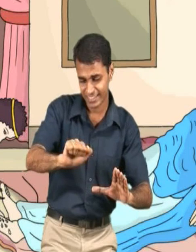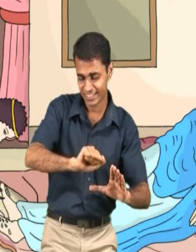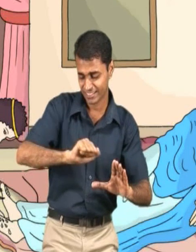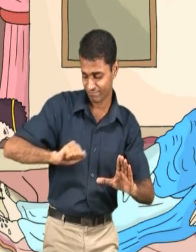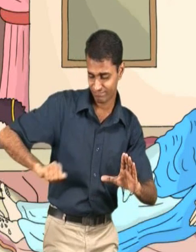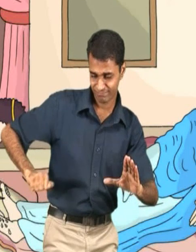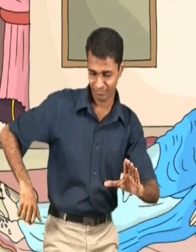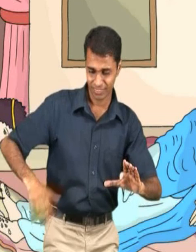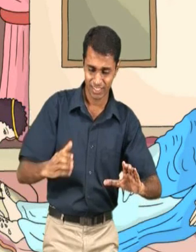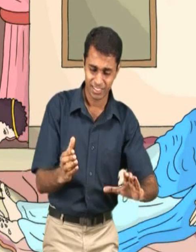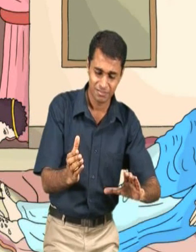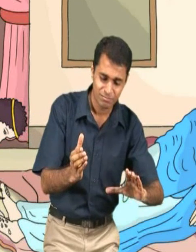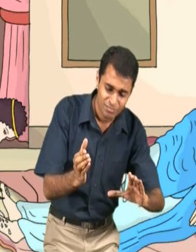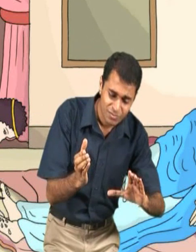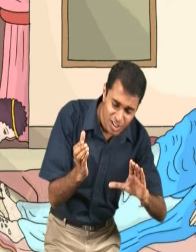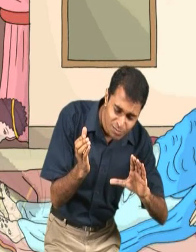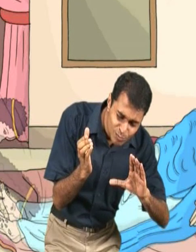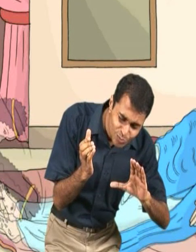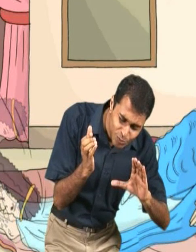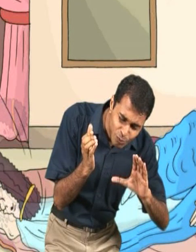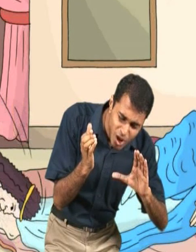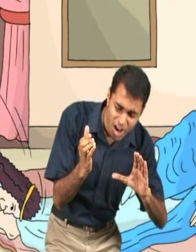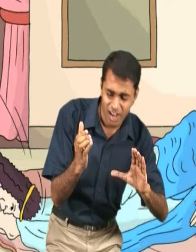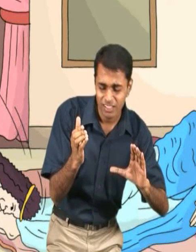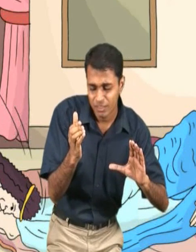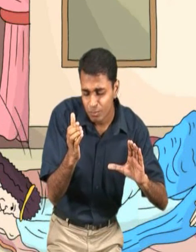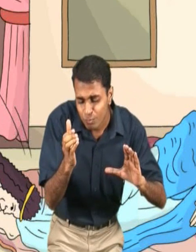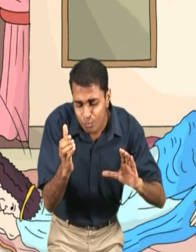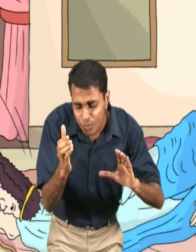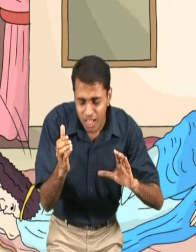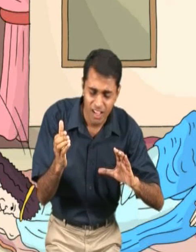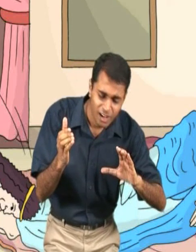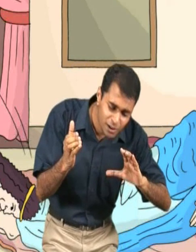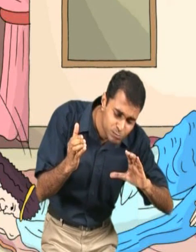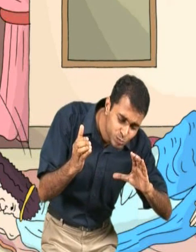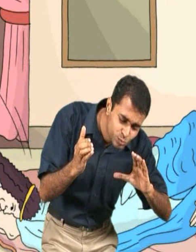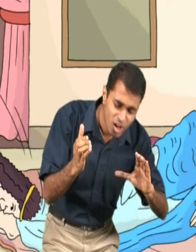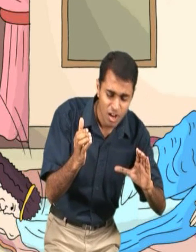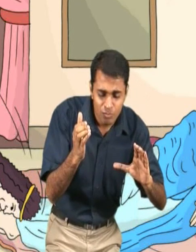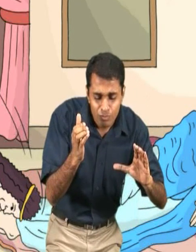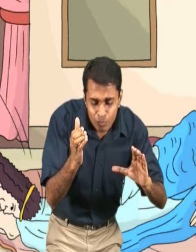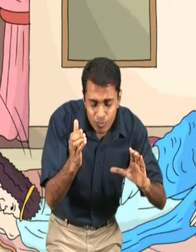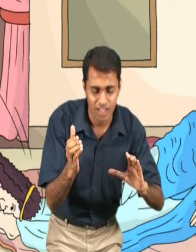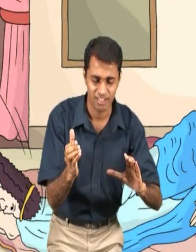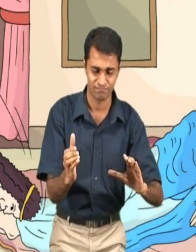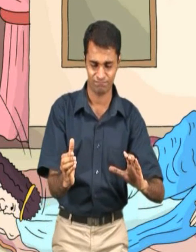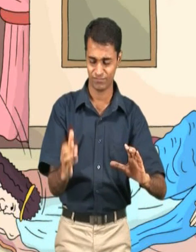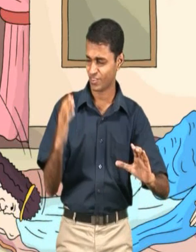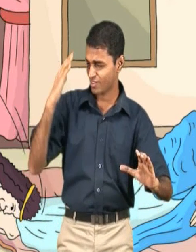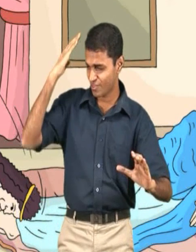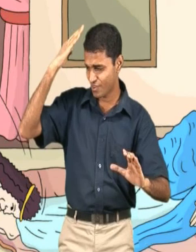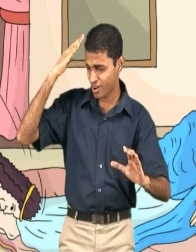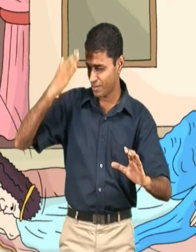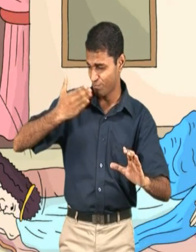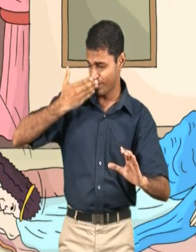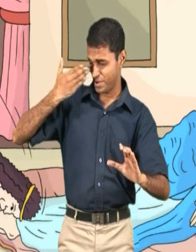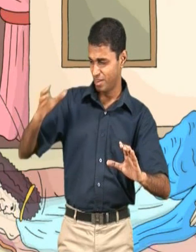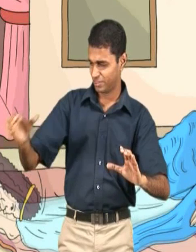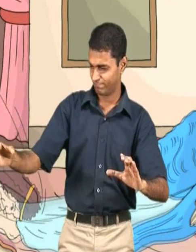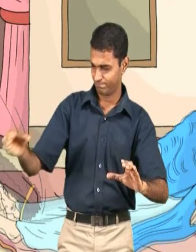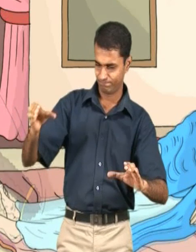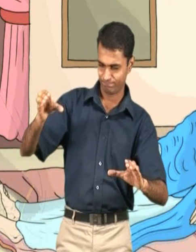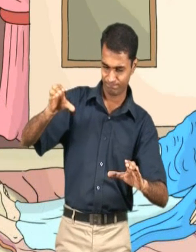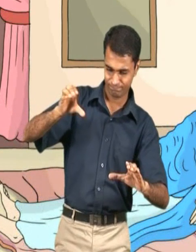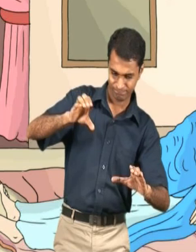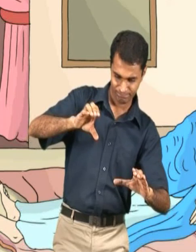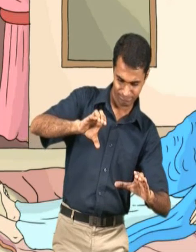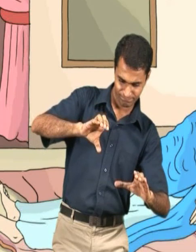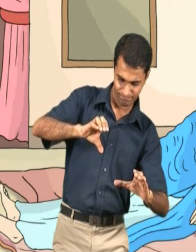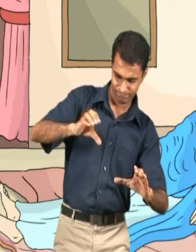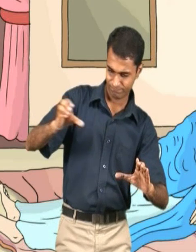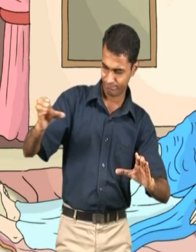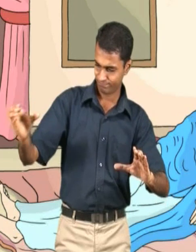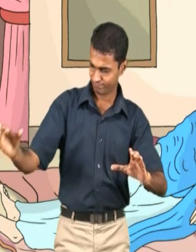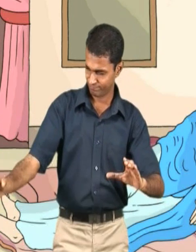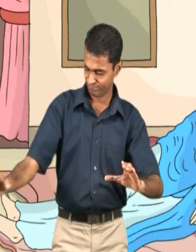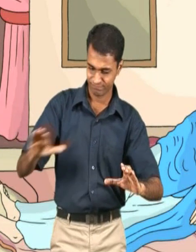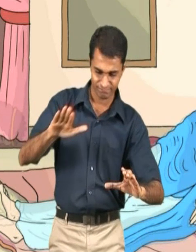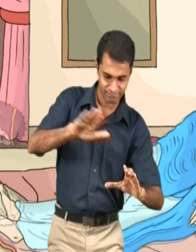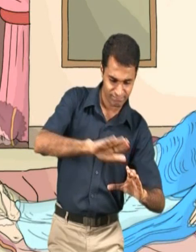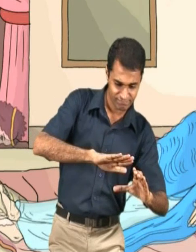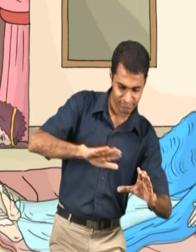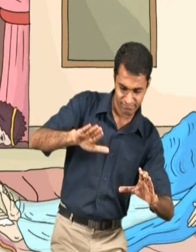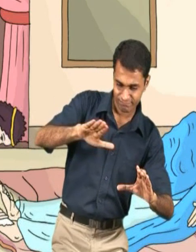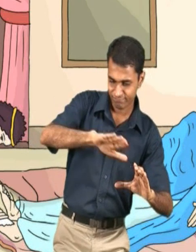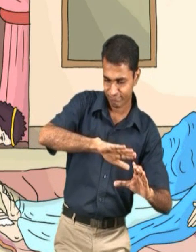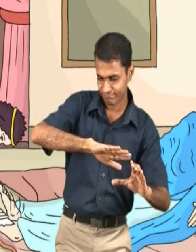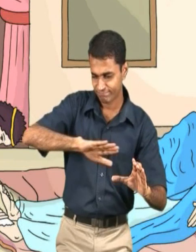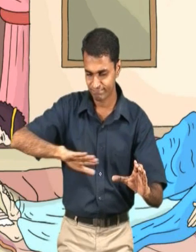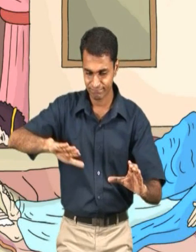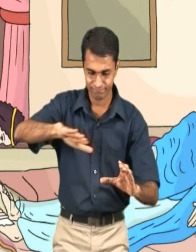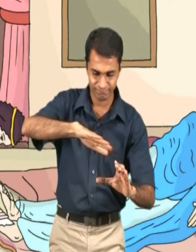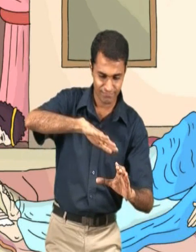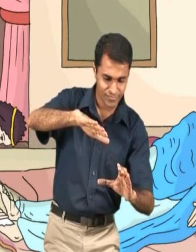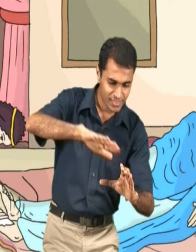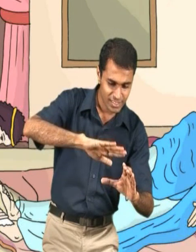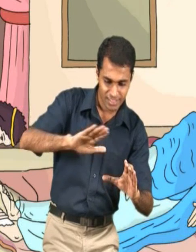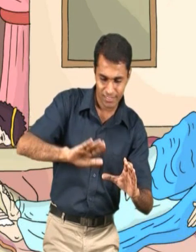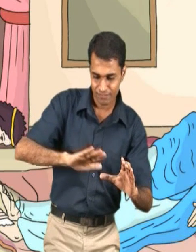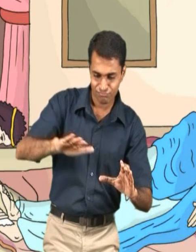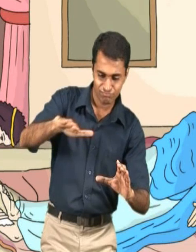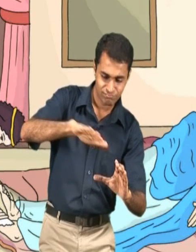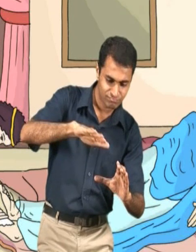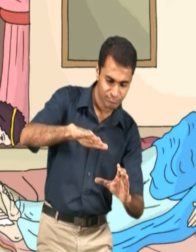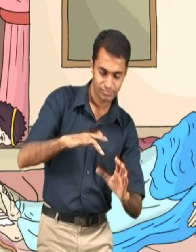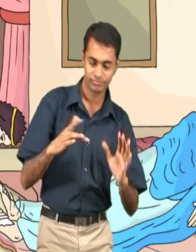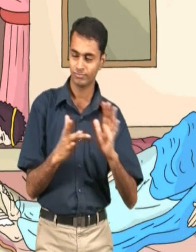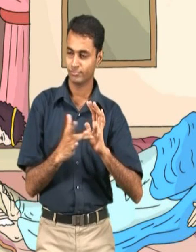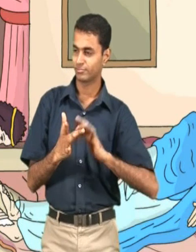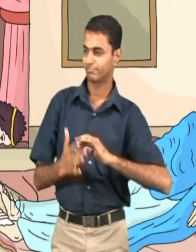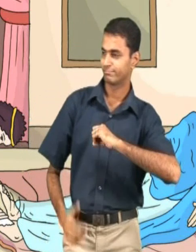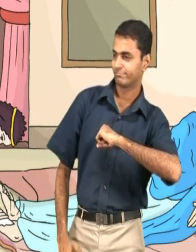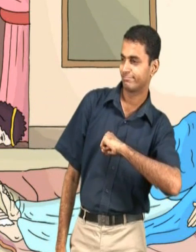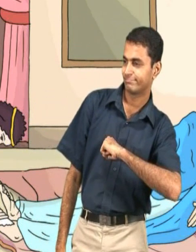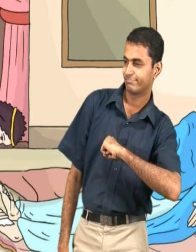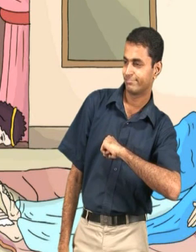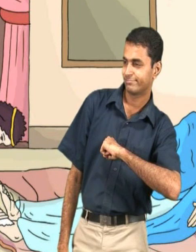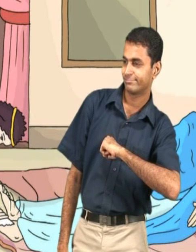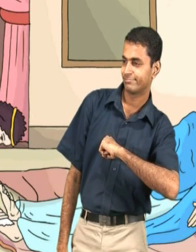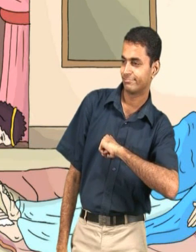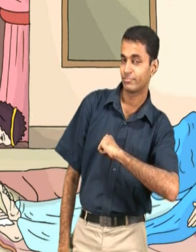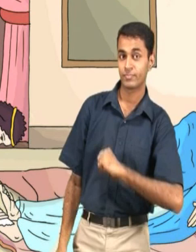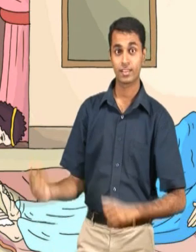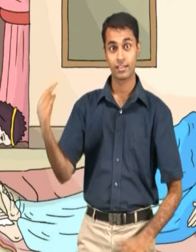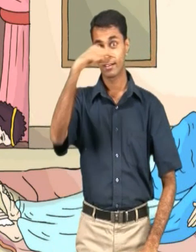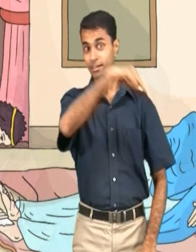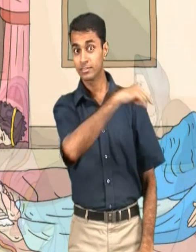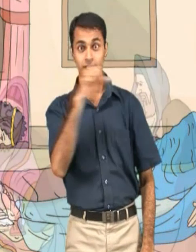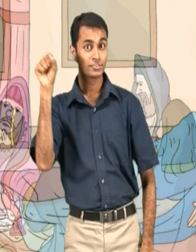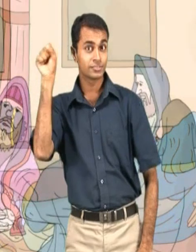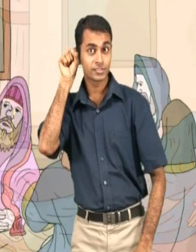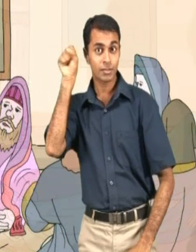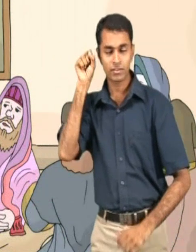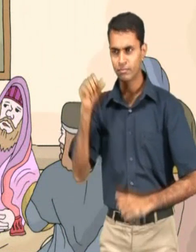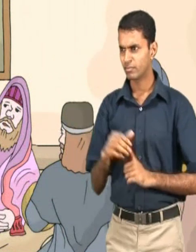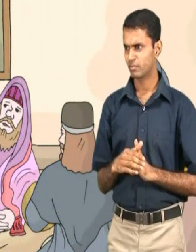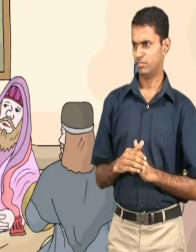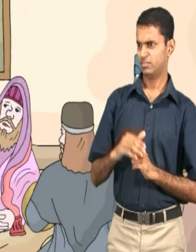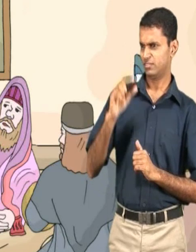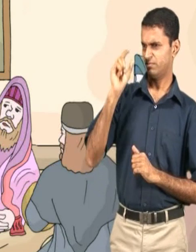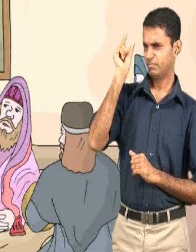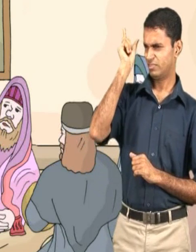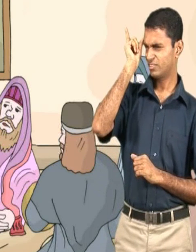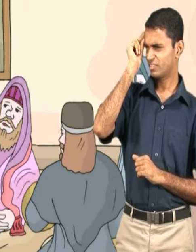Then she kissed His feet and anointed them with the perfume.